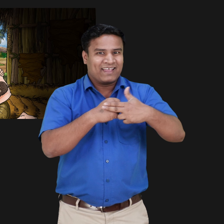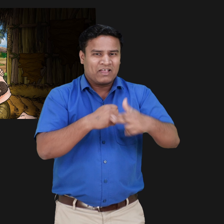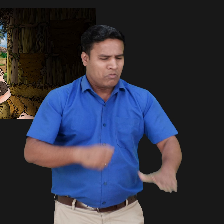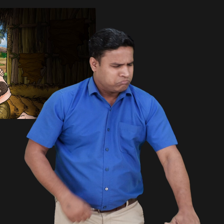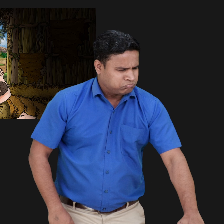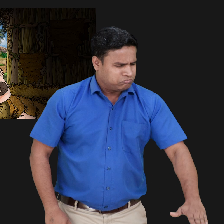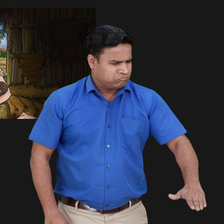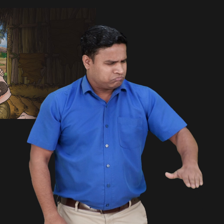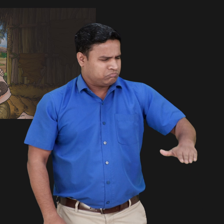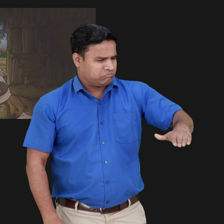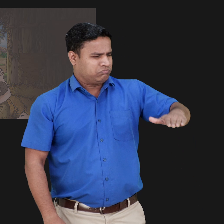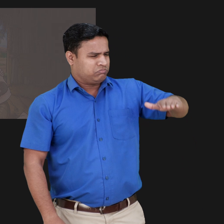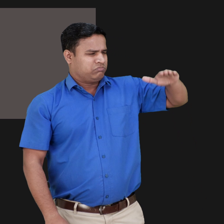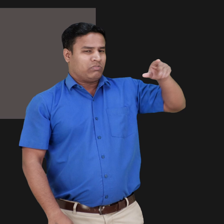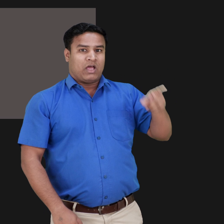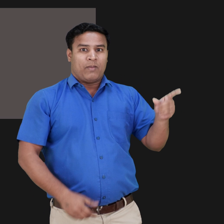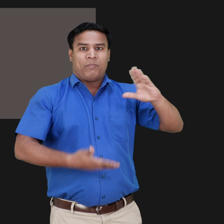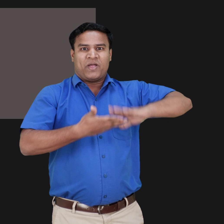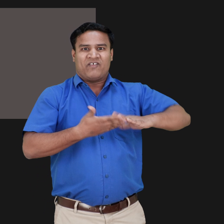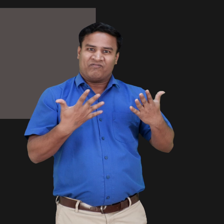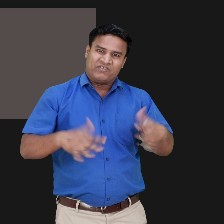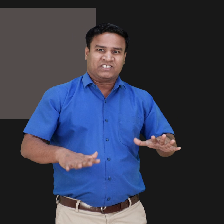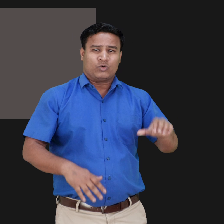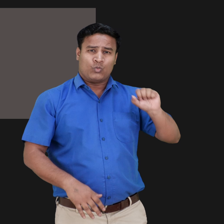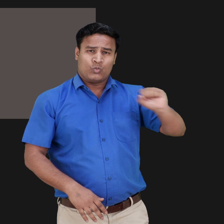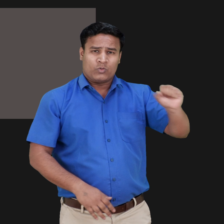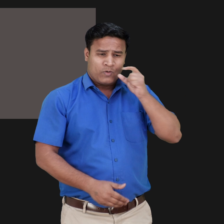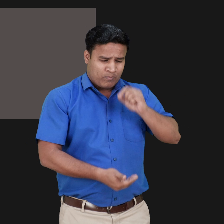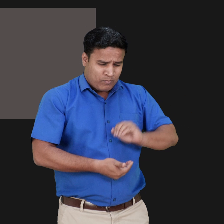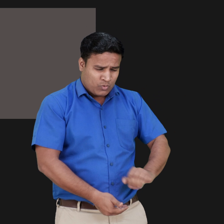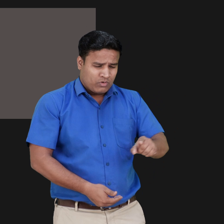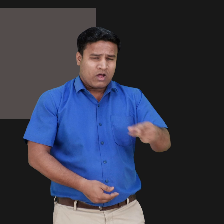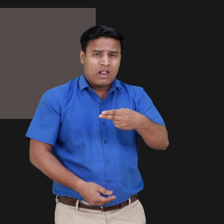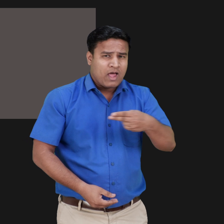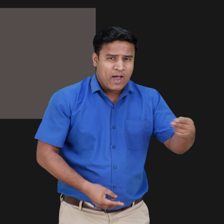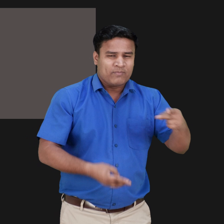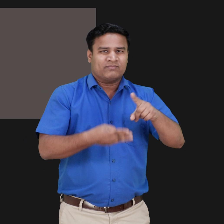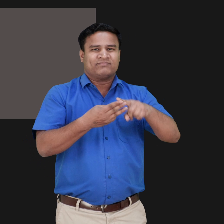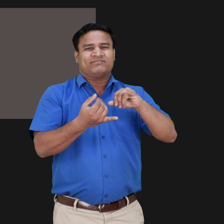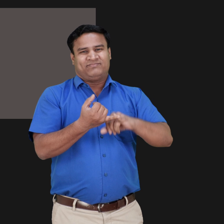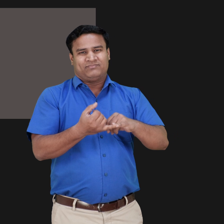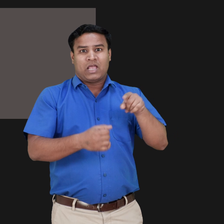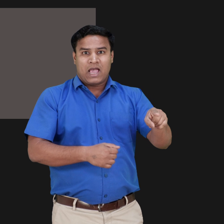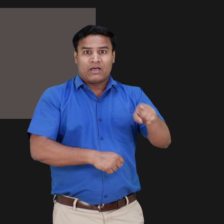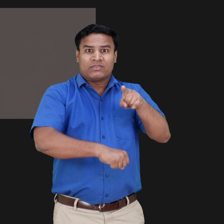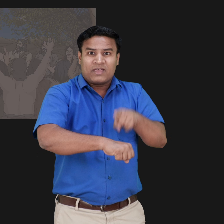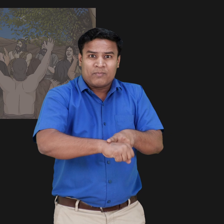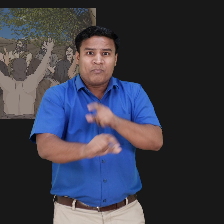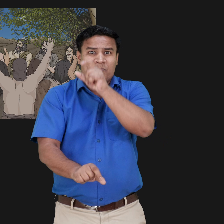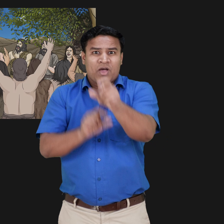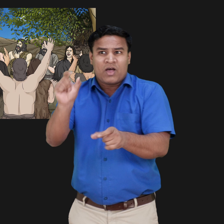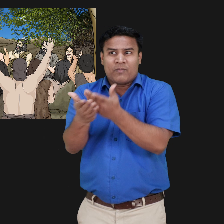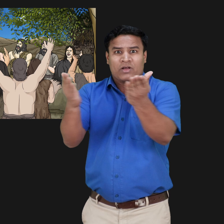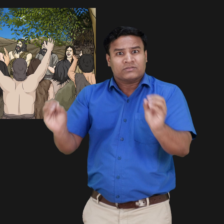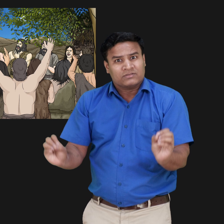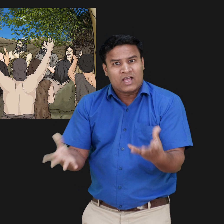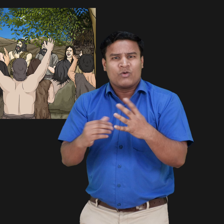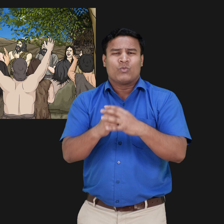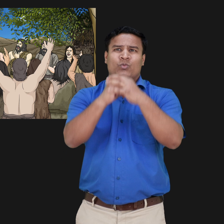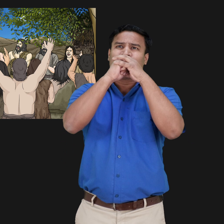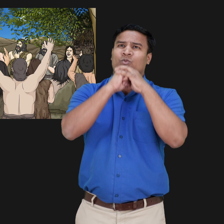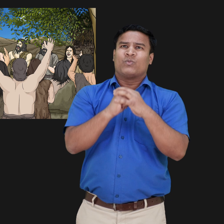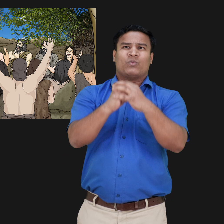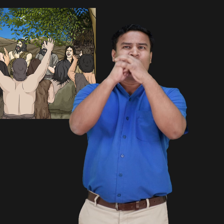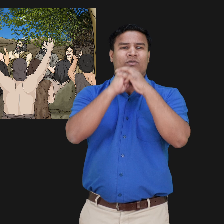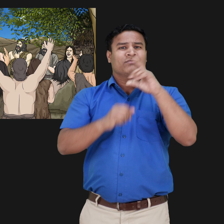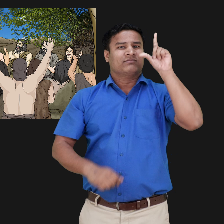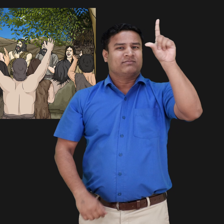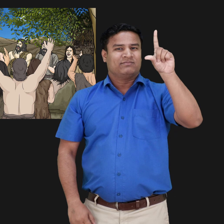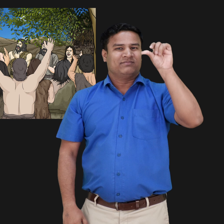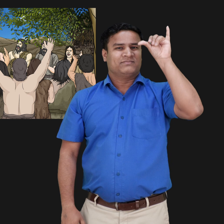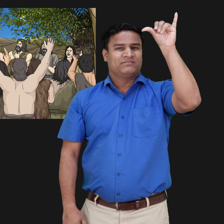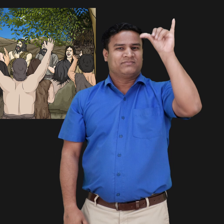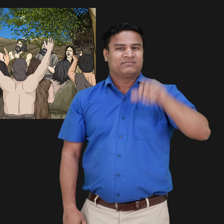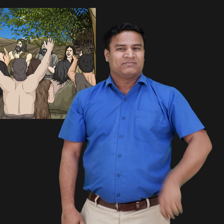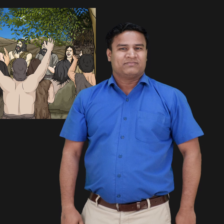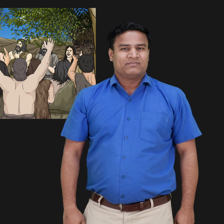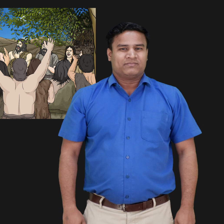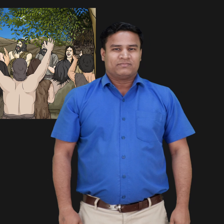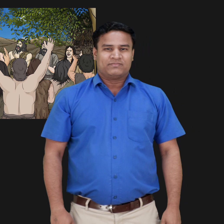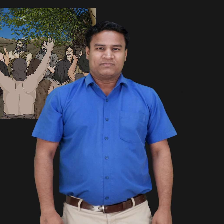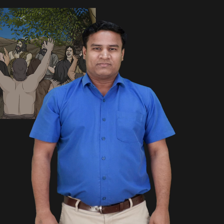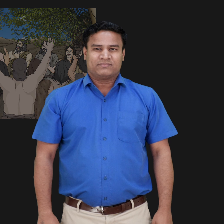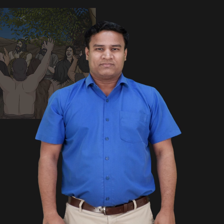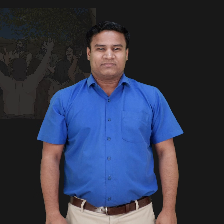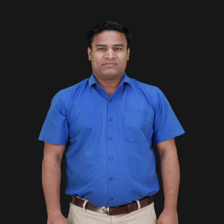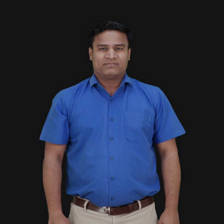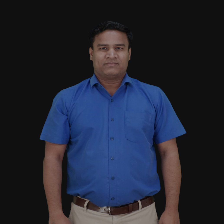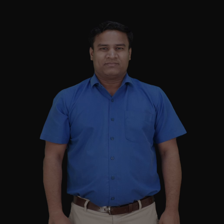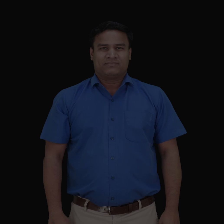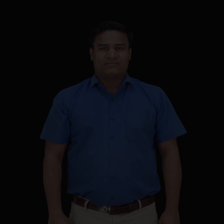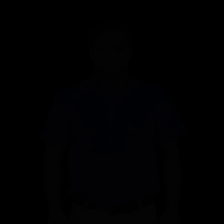And to Seth also a son was born, and he called him Enosh. At that time men began to call upon the name of the LORD.